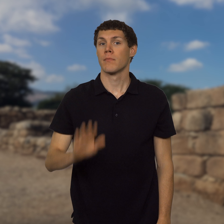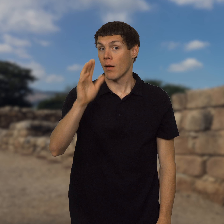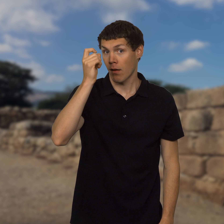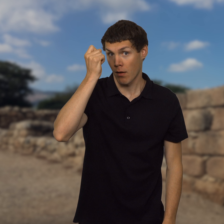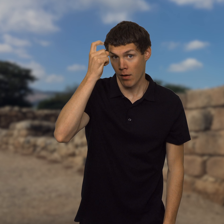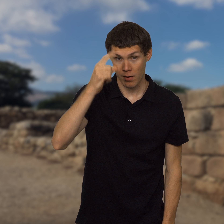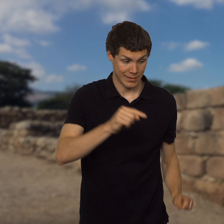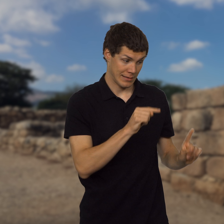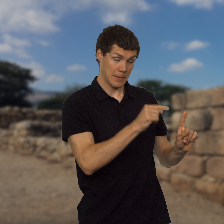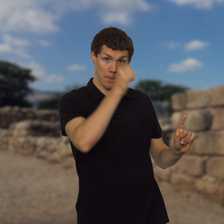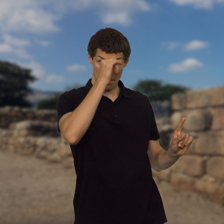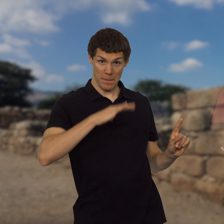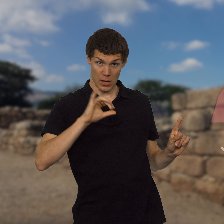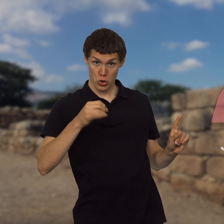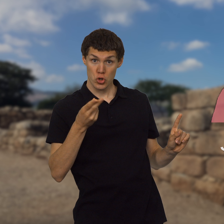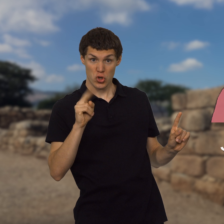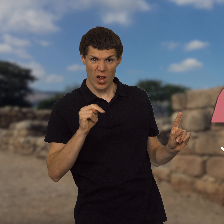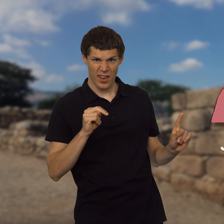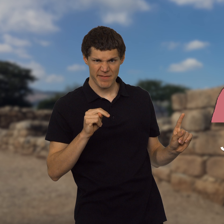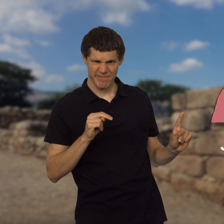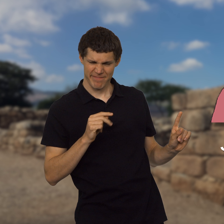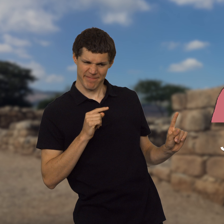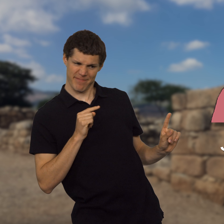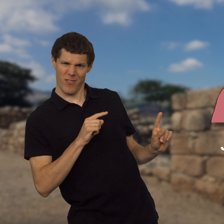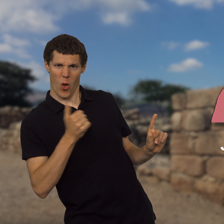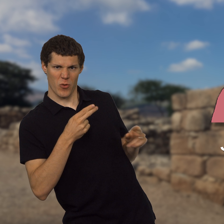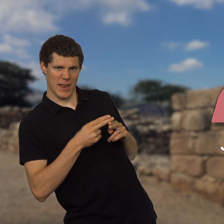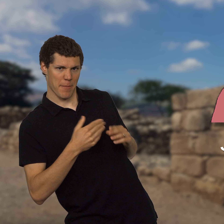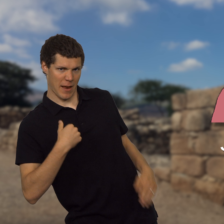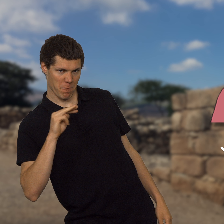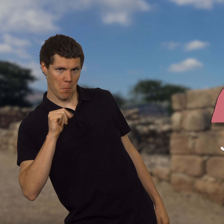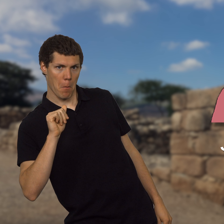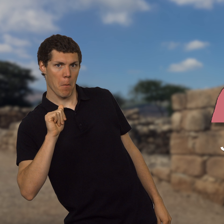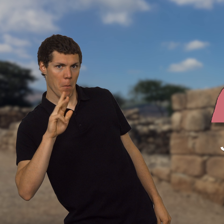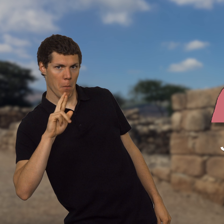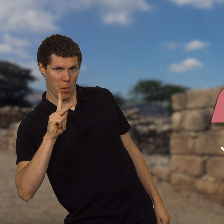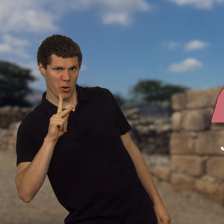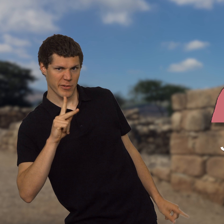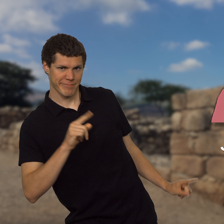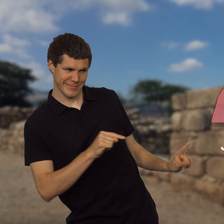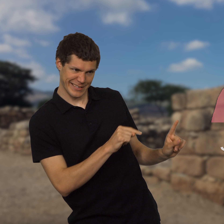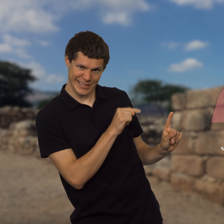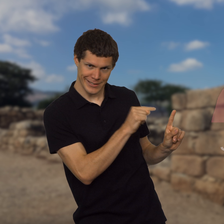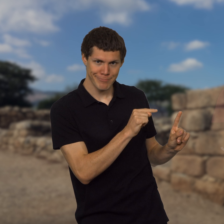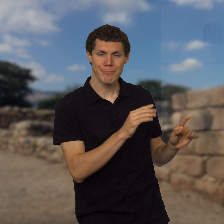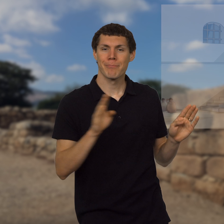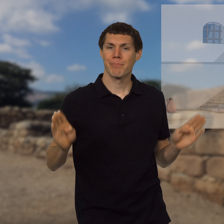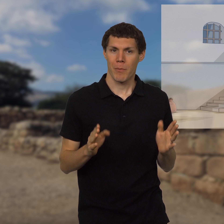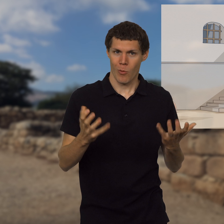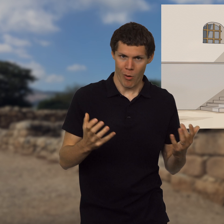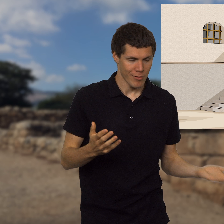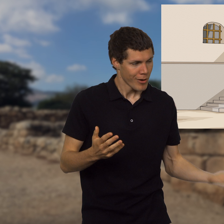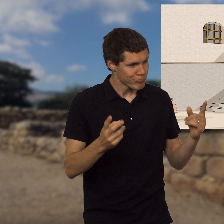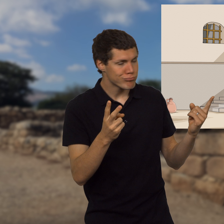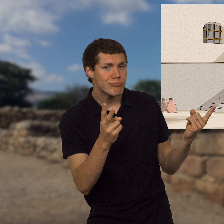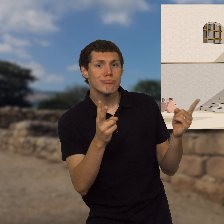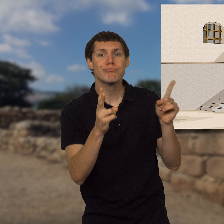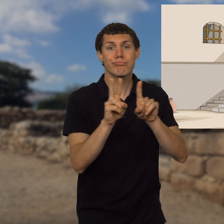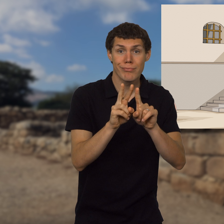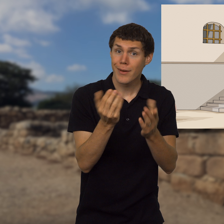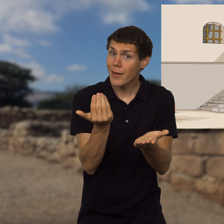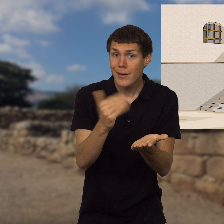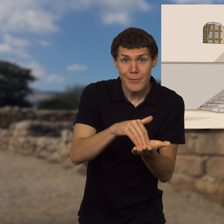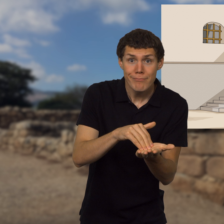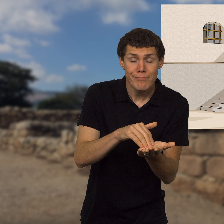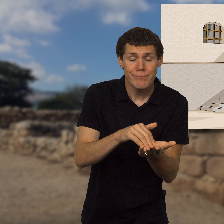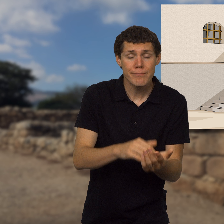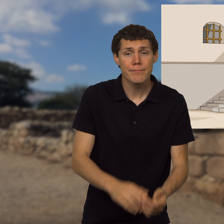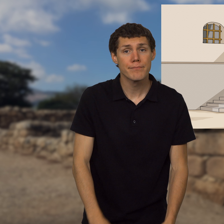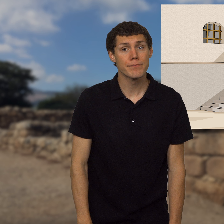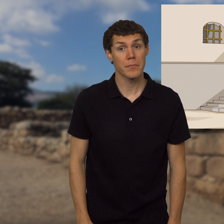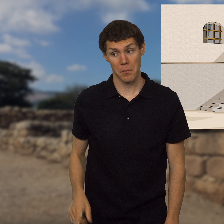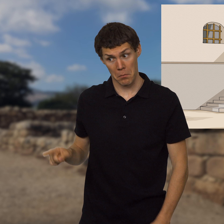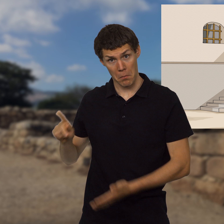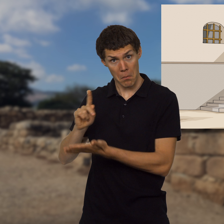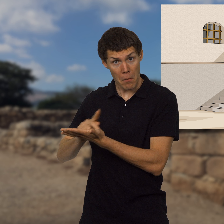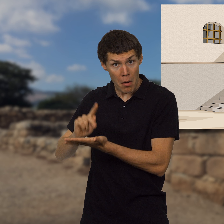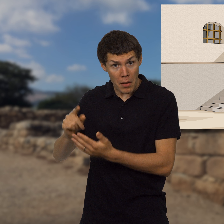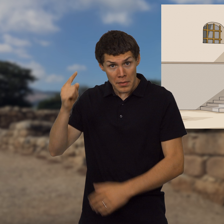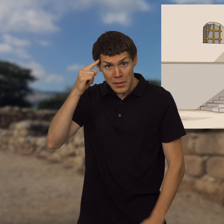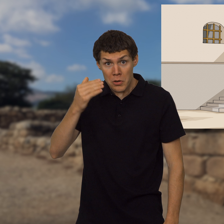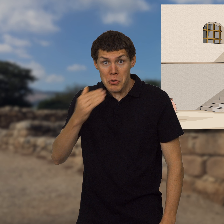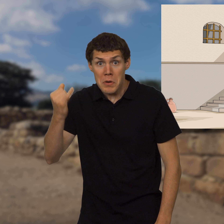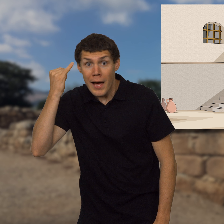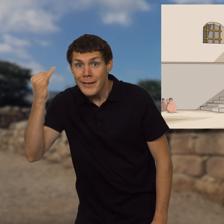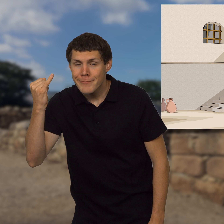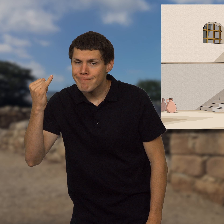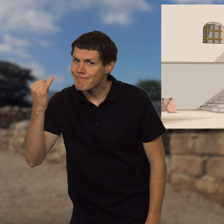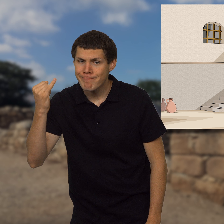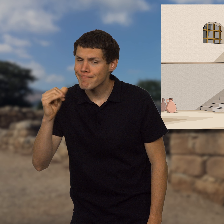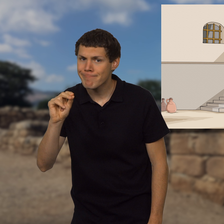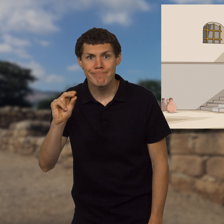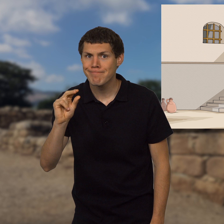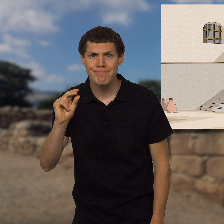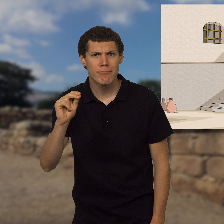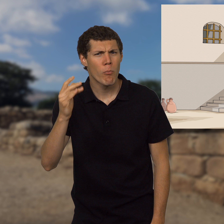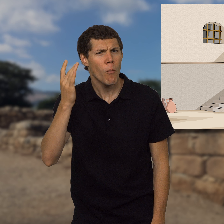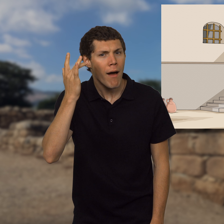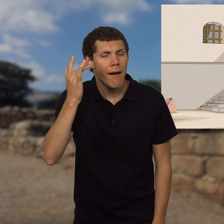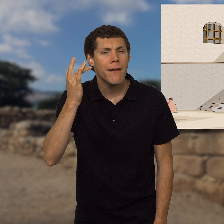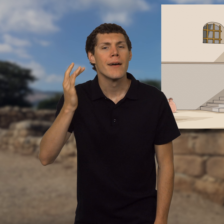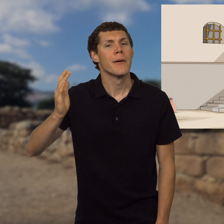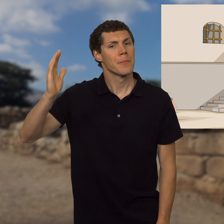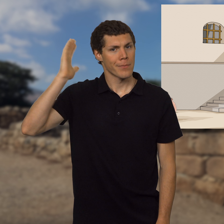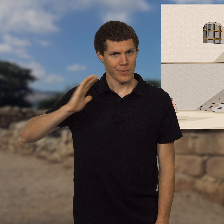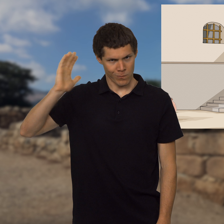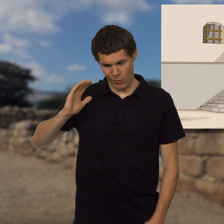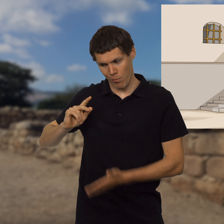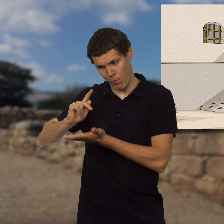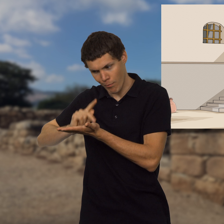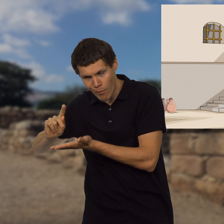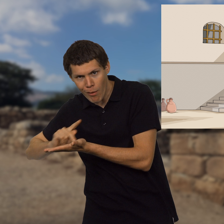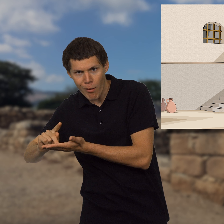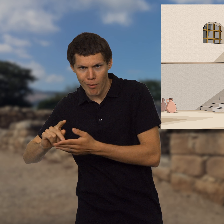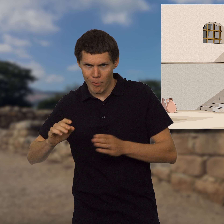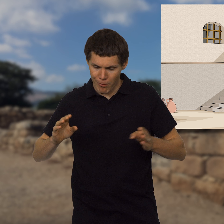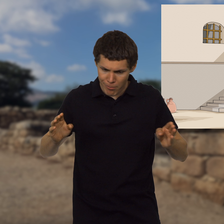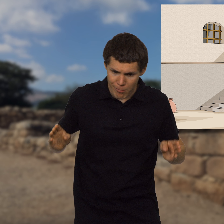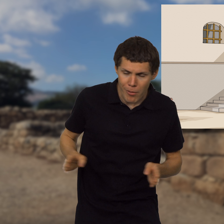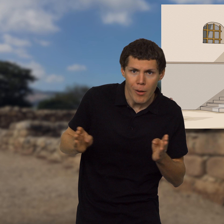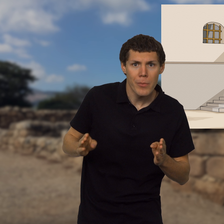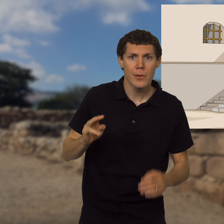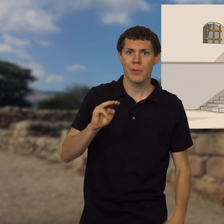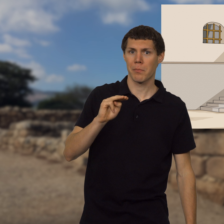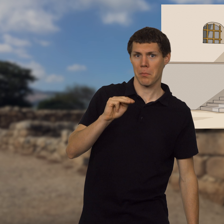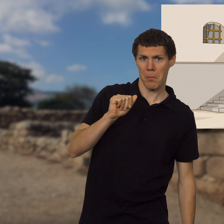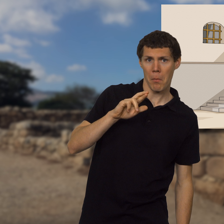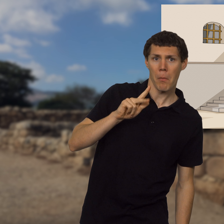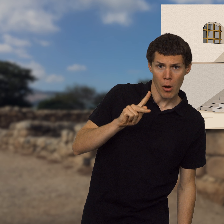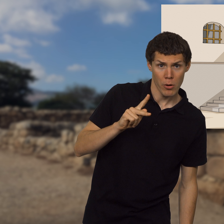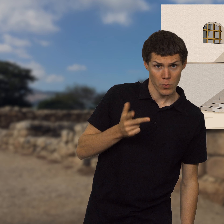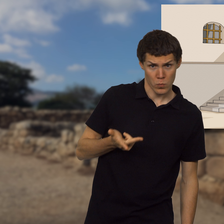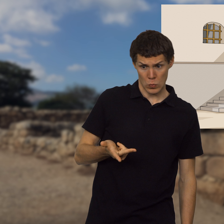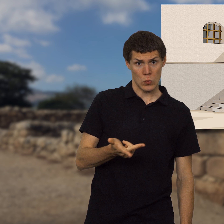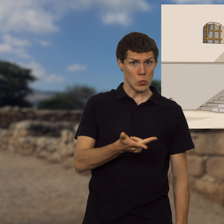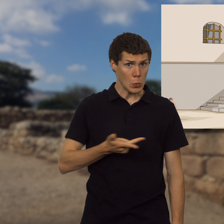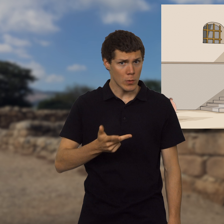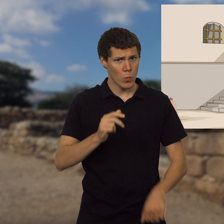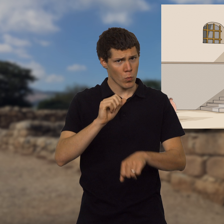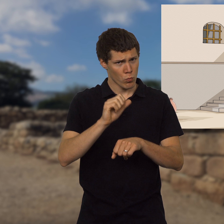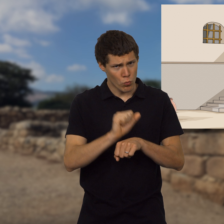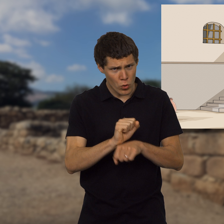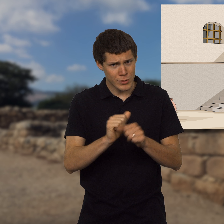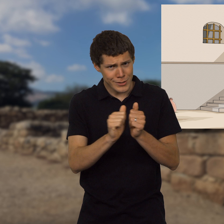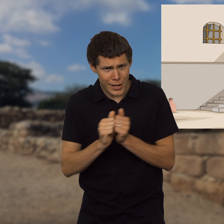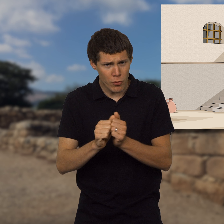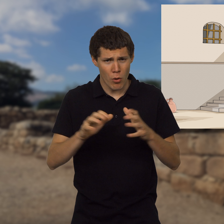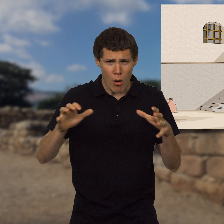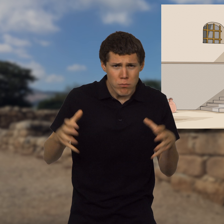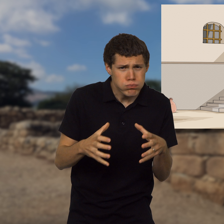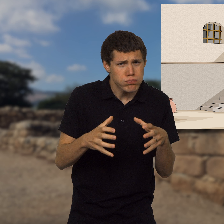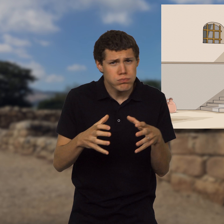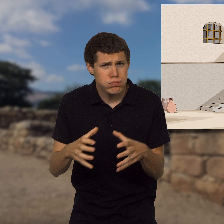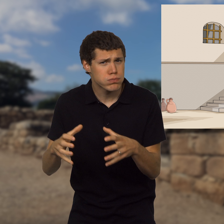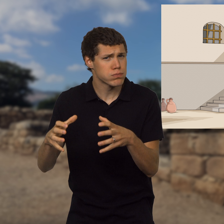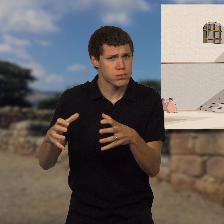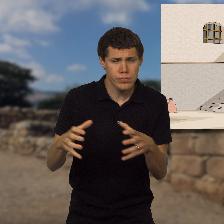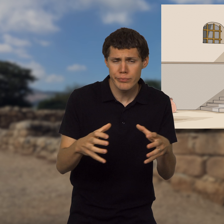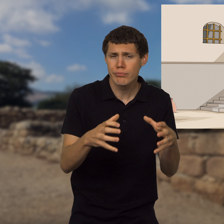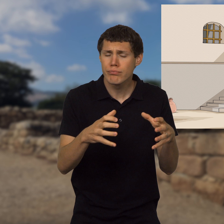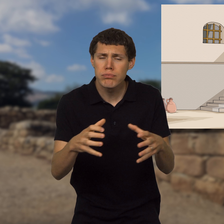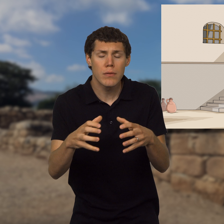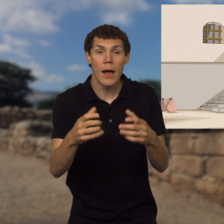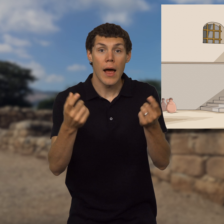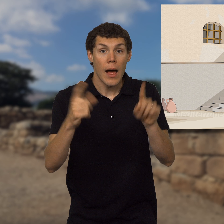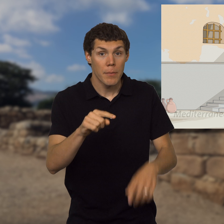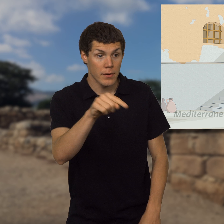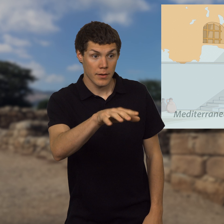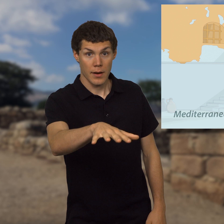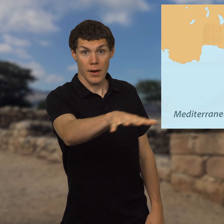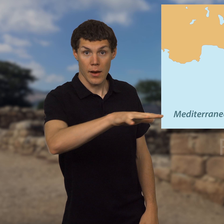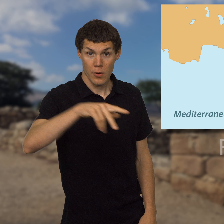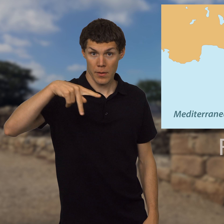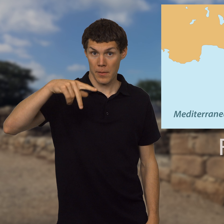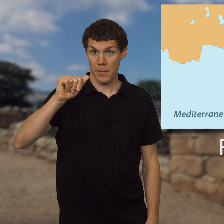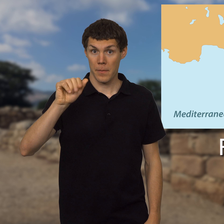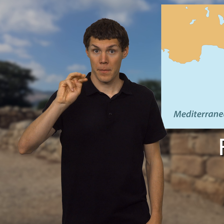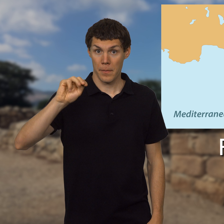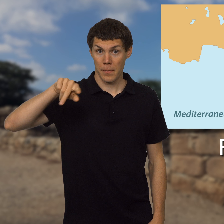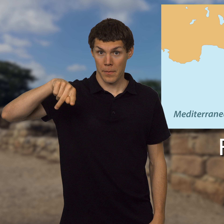Barnabas wanted to take John, also called Mark.